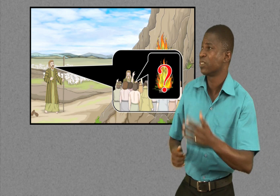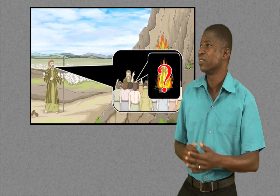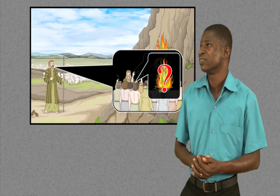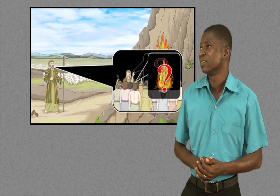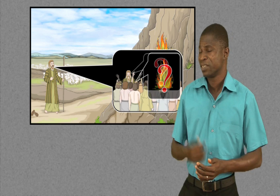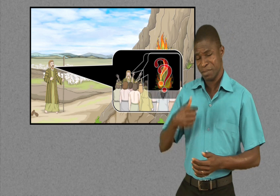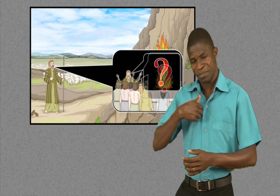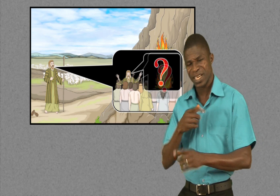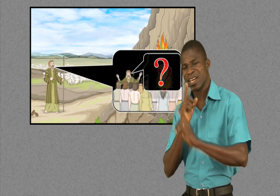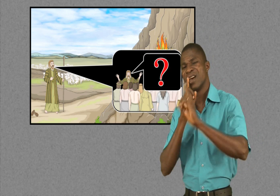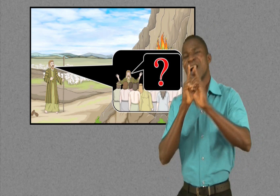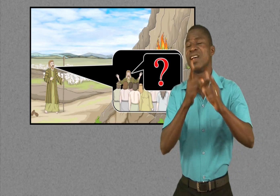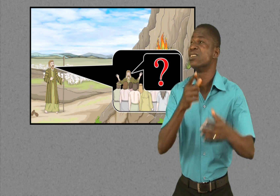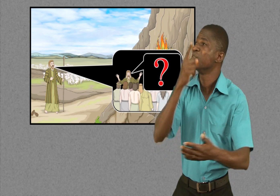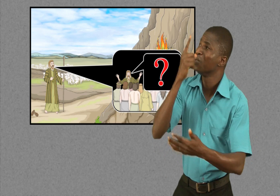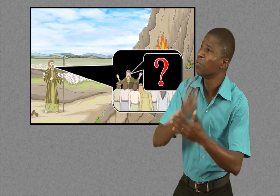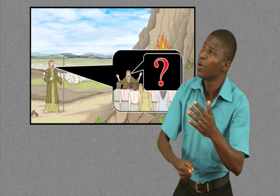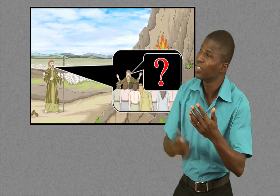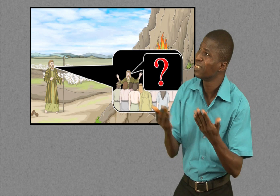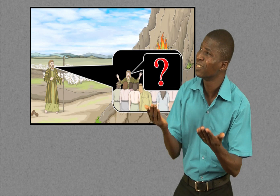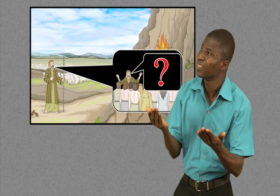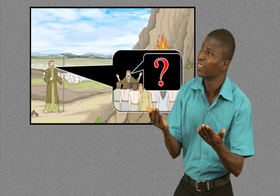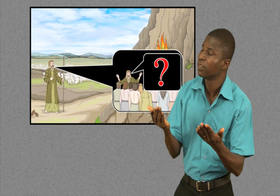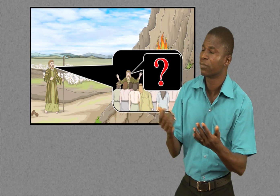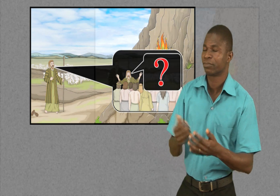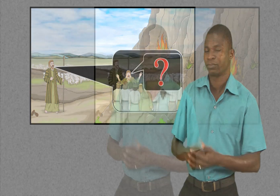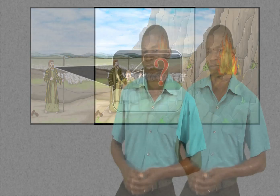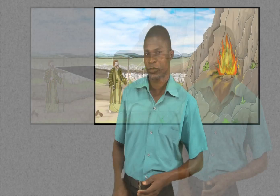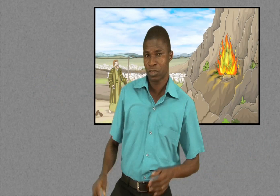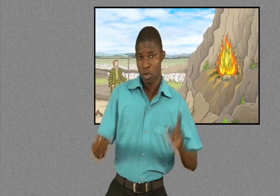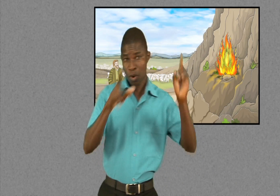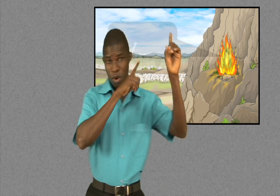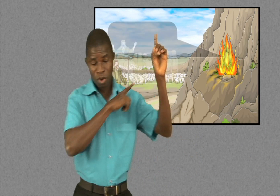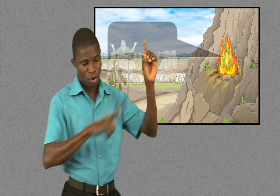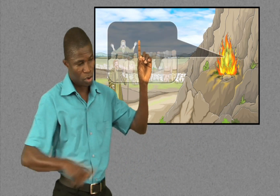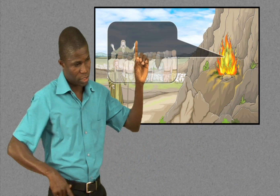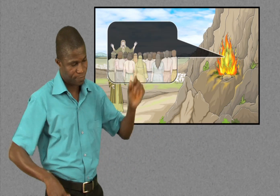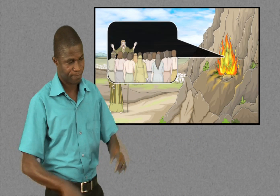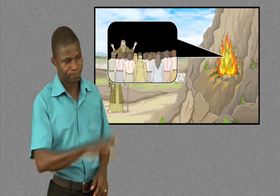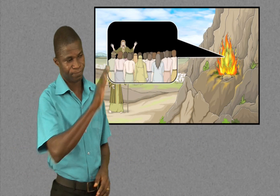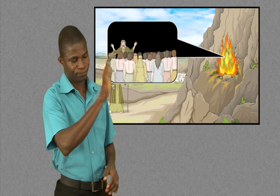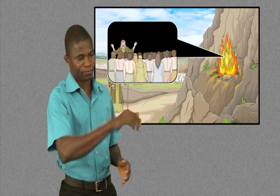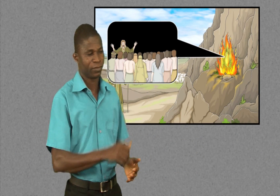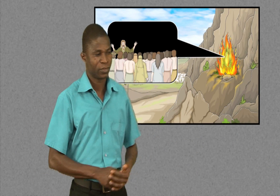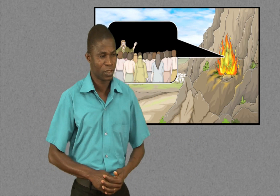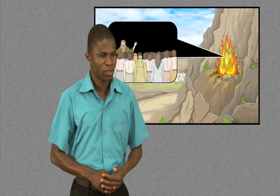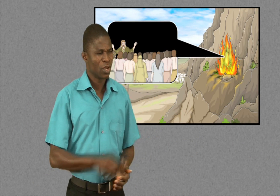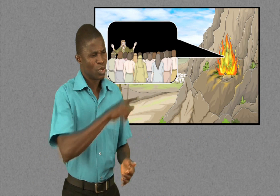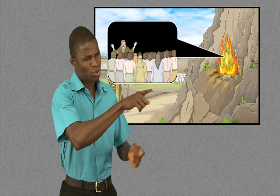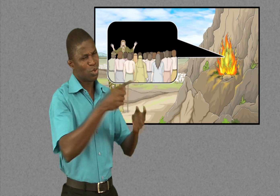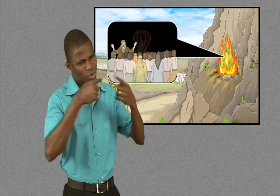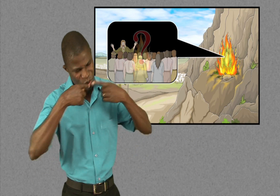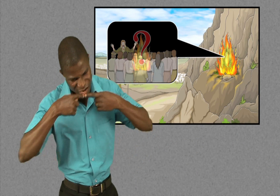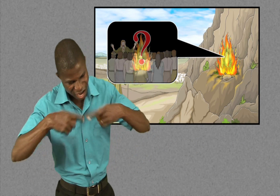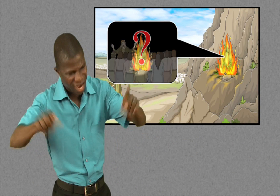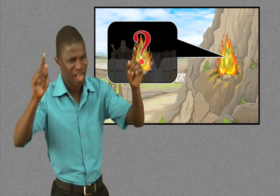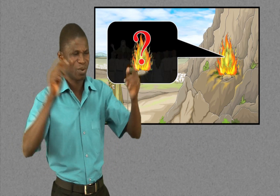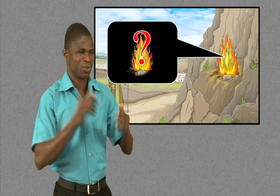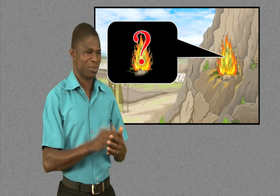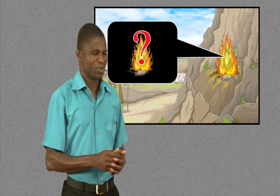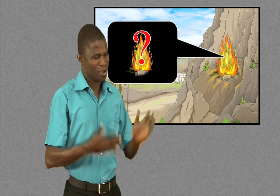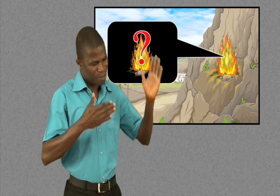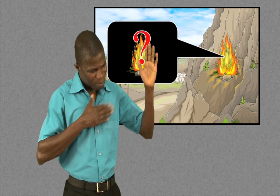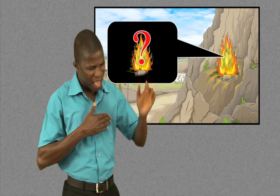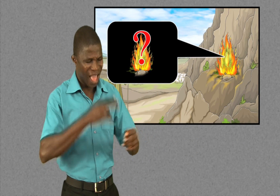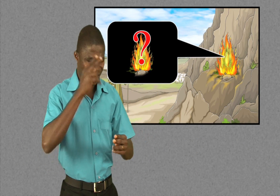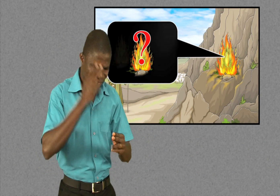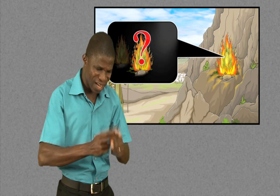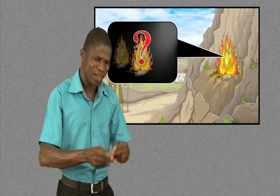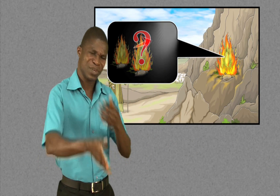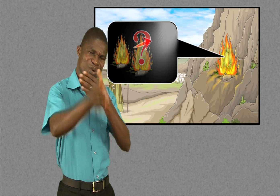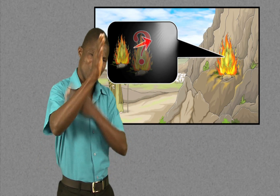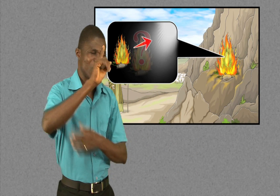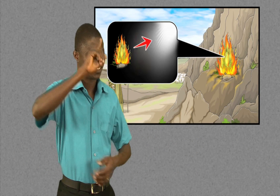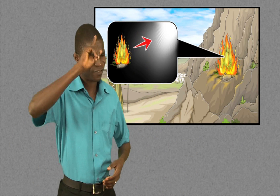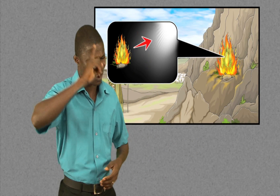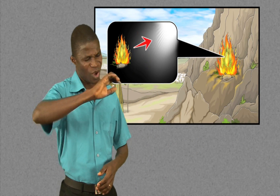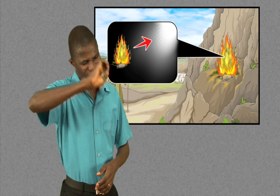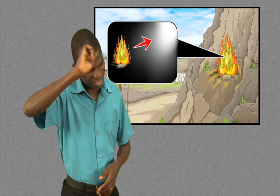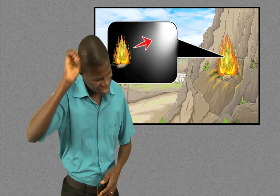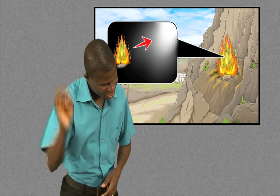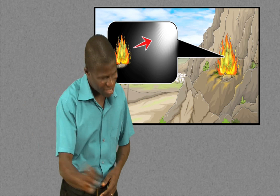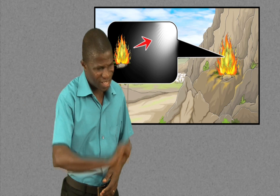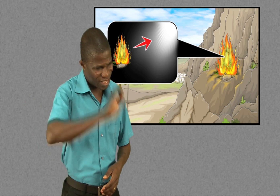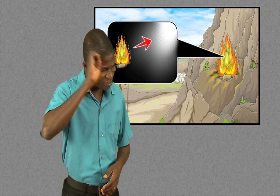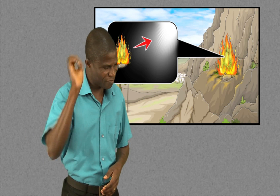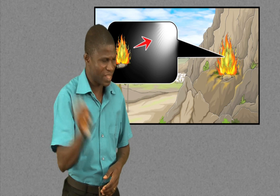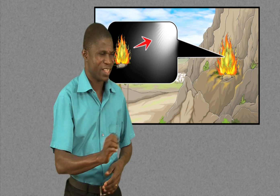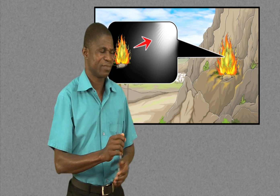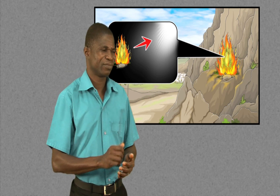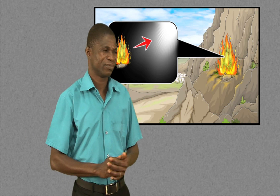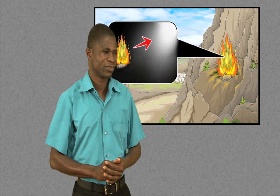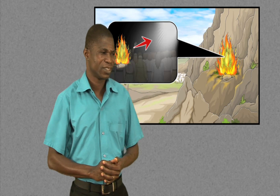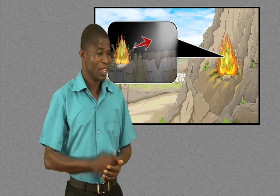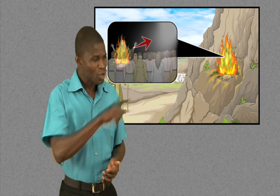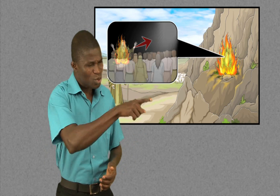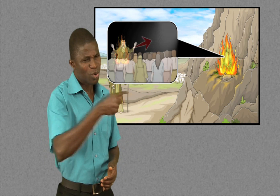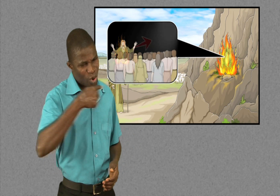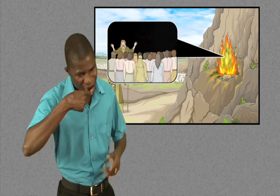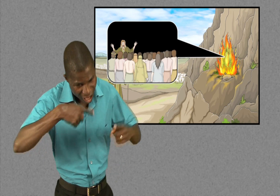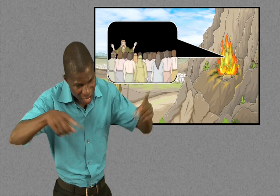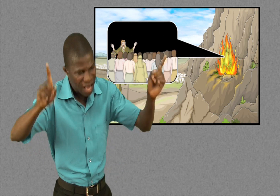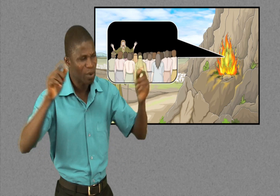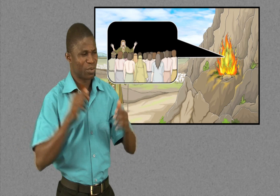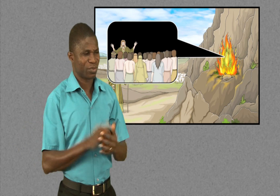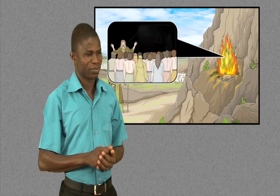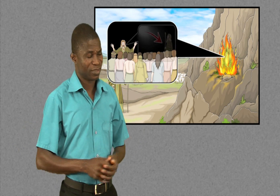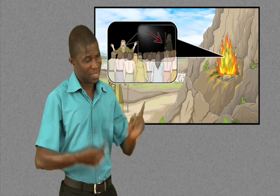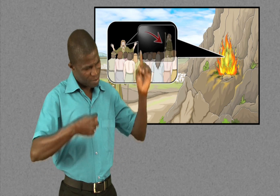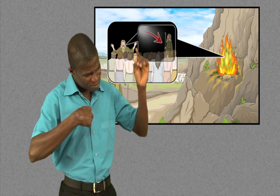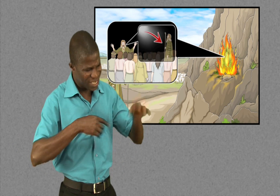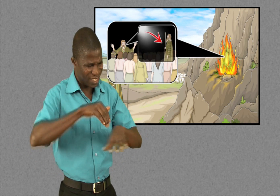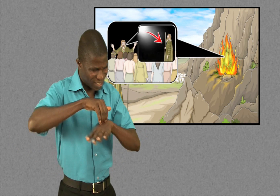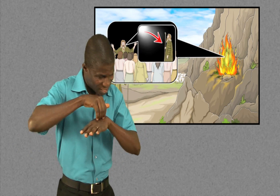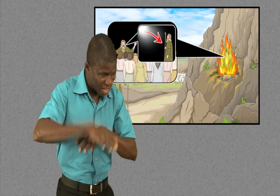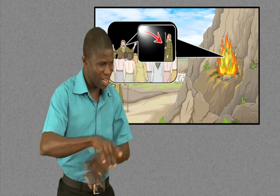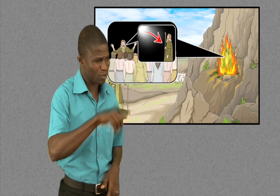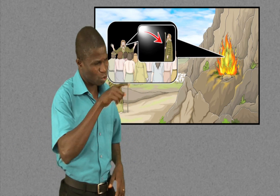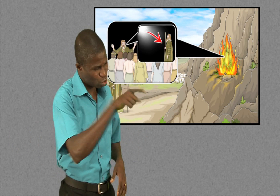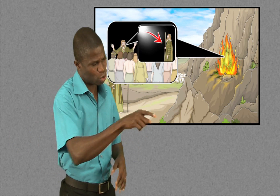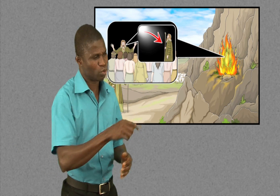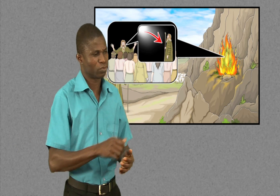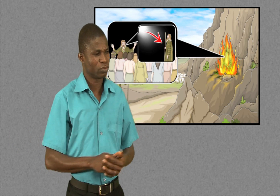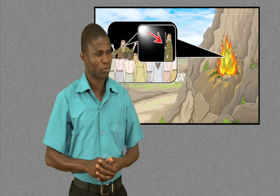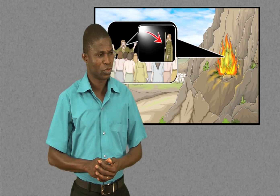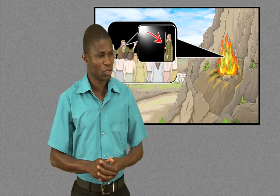What should I tell them?” God said to Moses, “I AM WHO I AM.